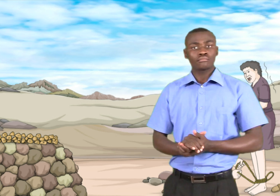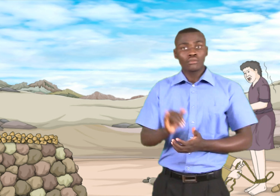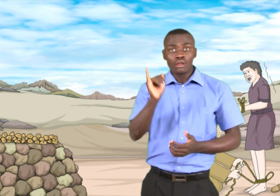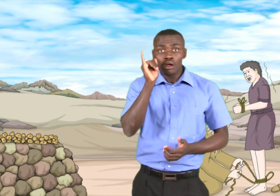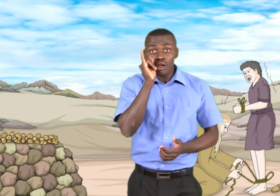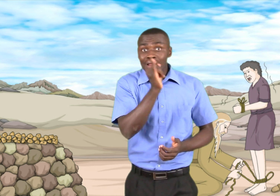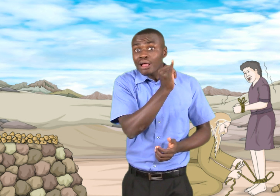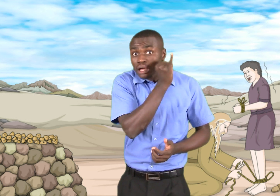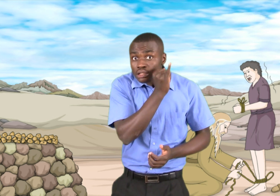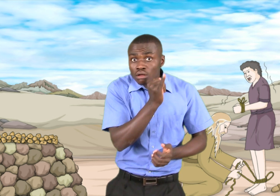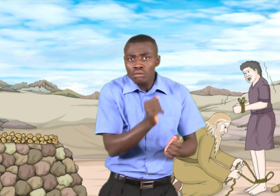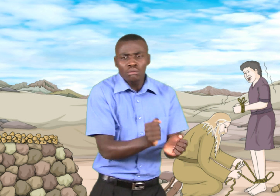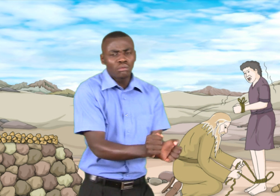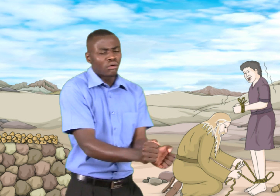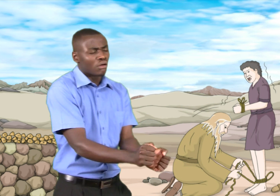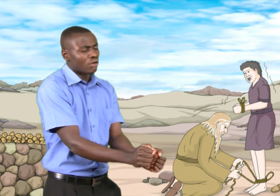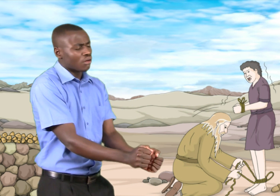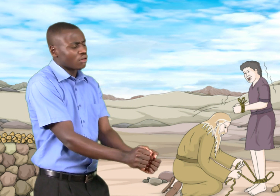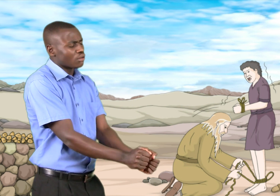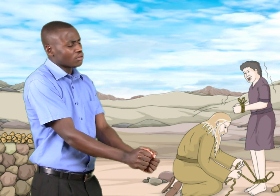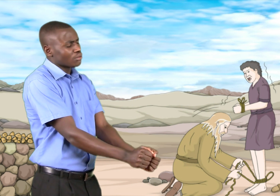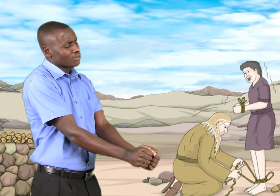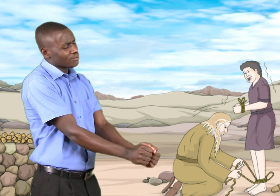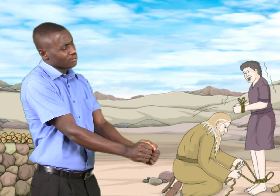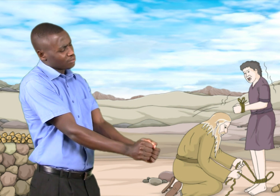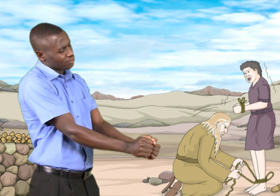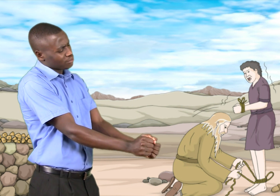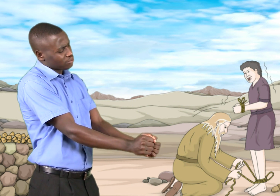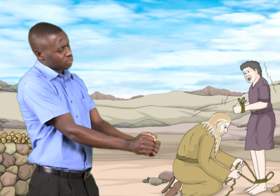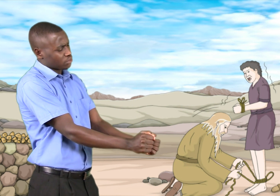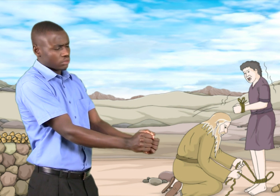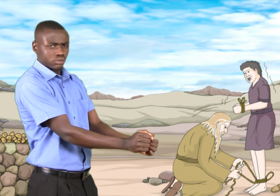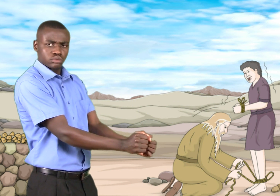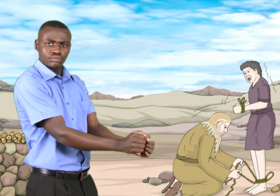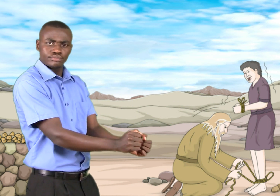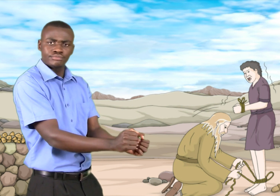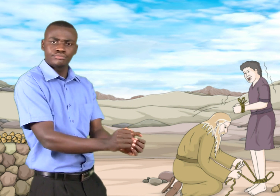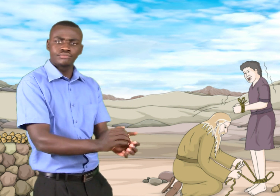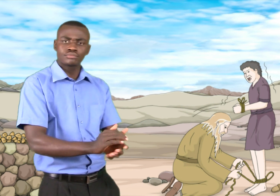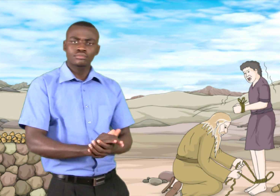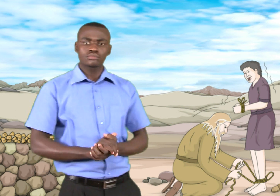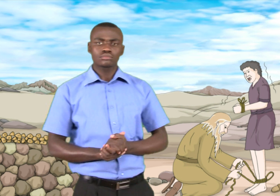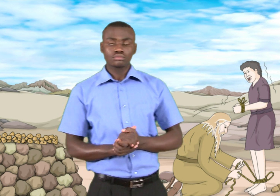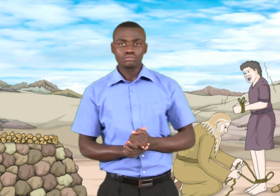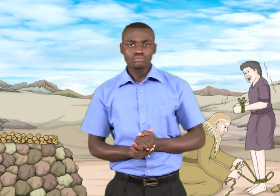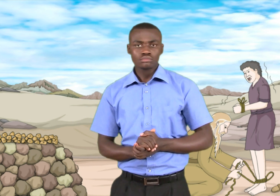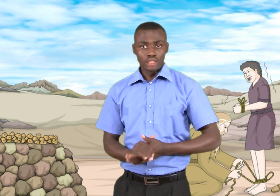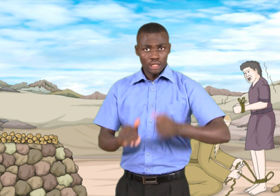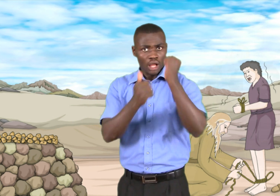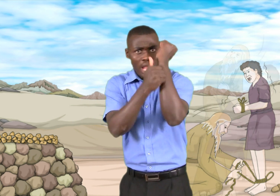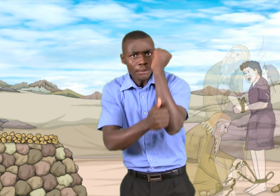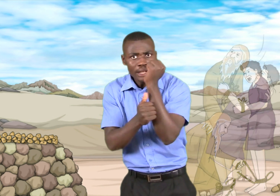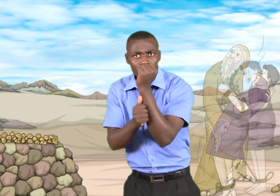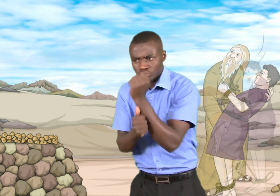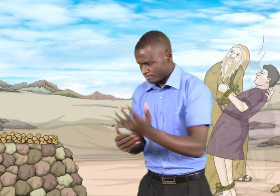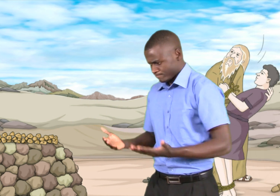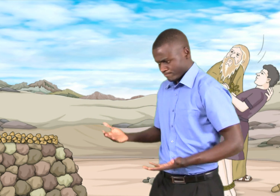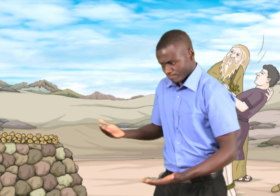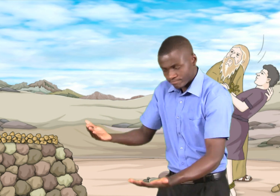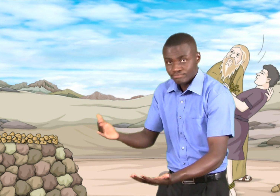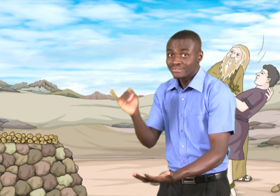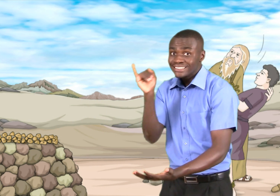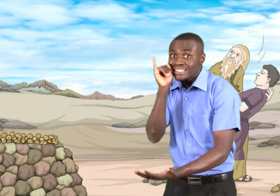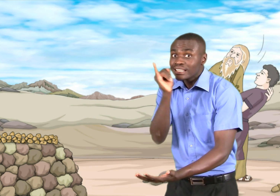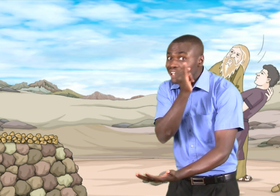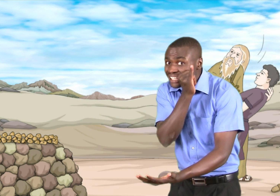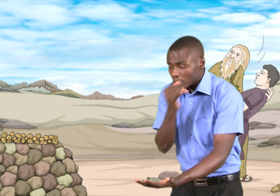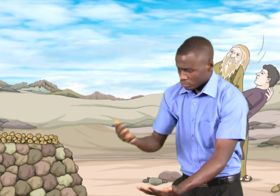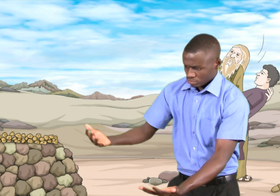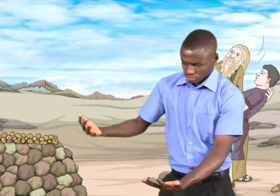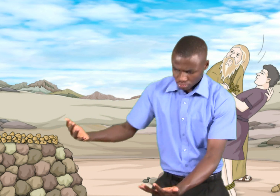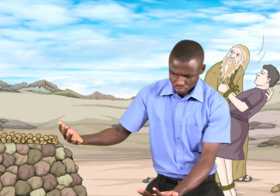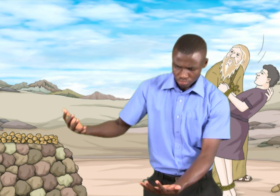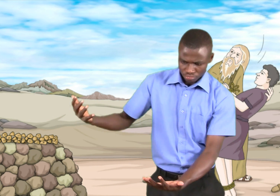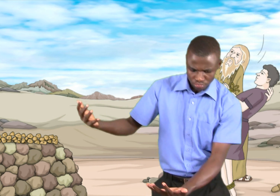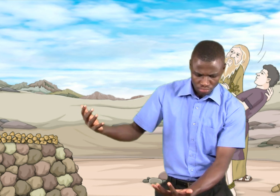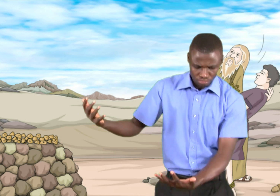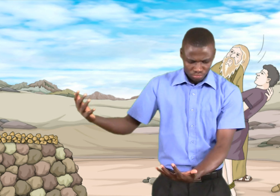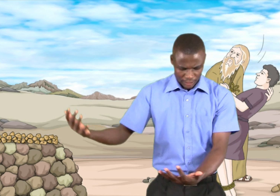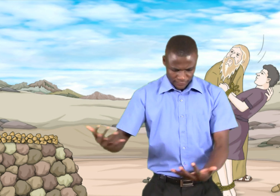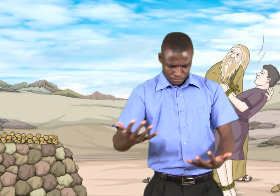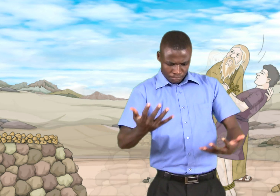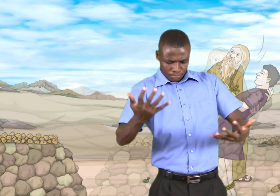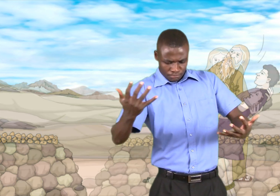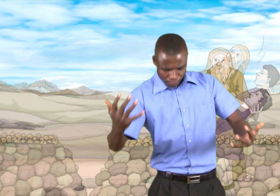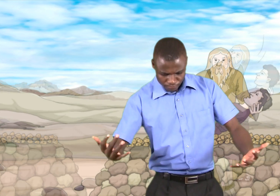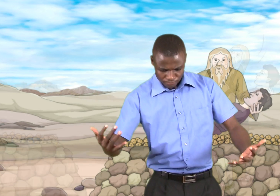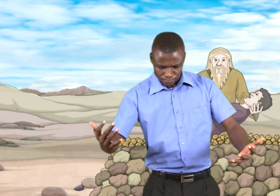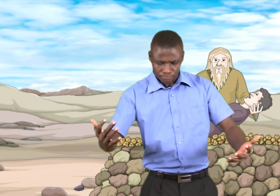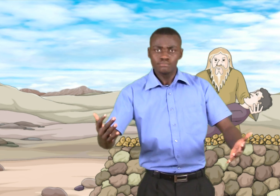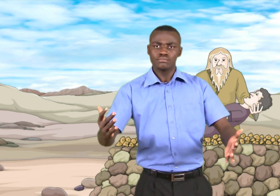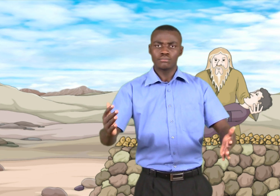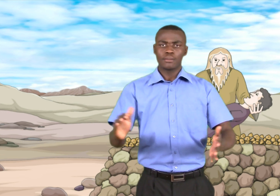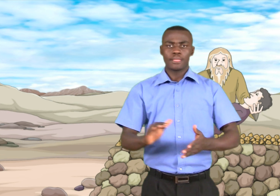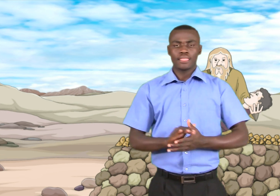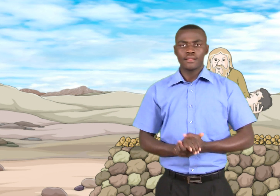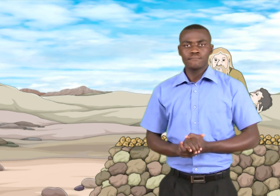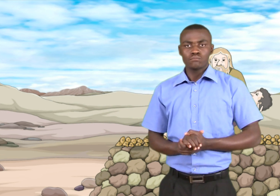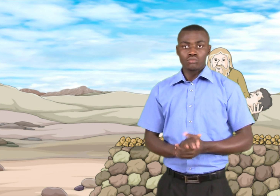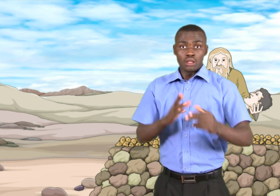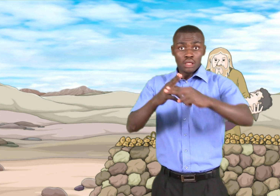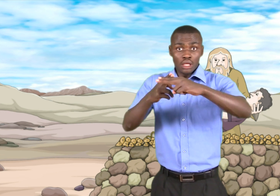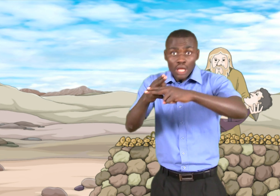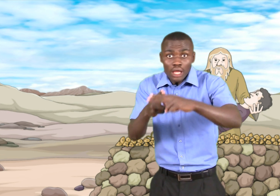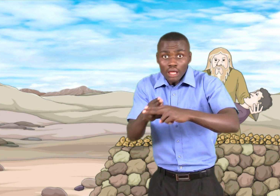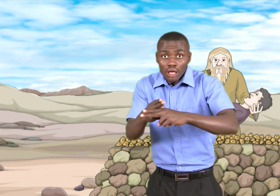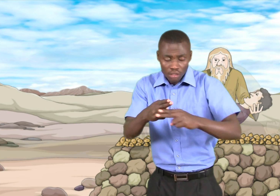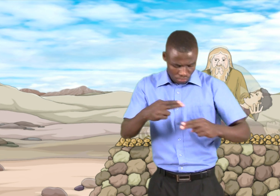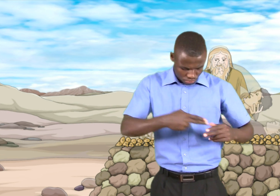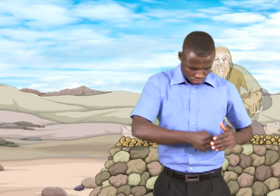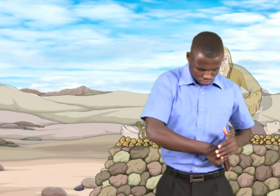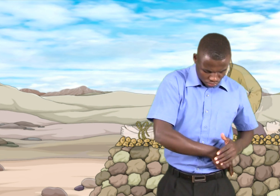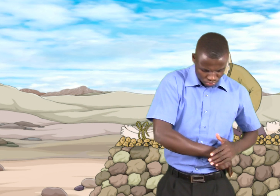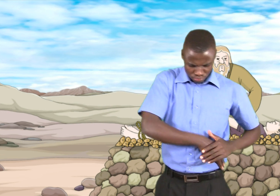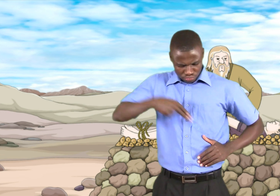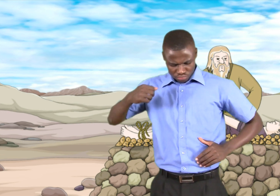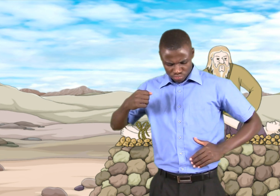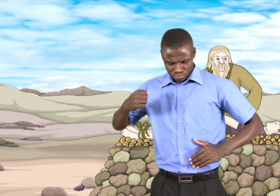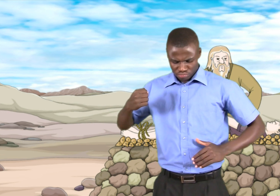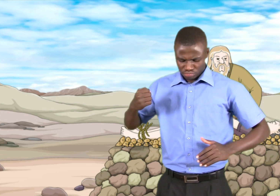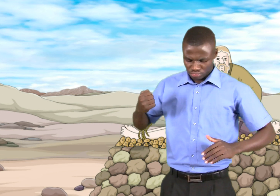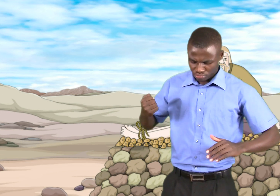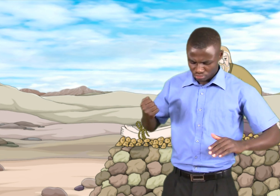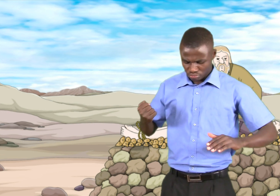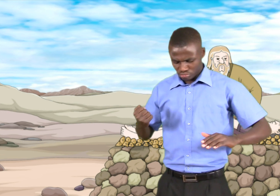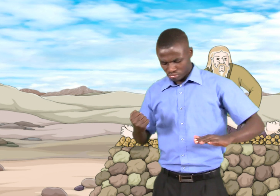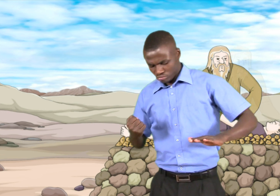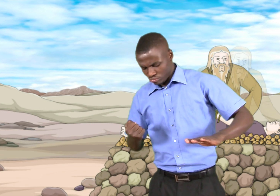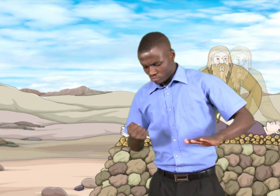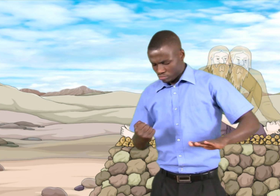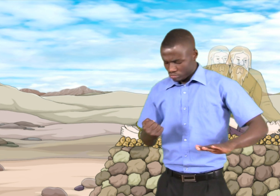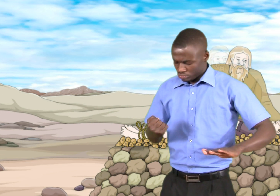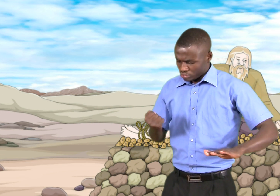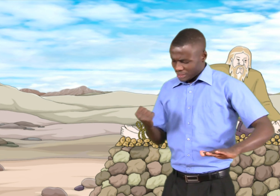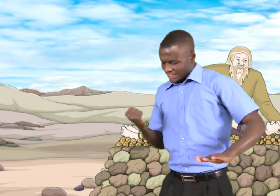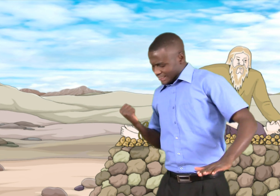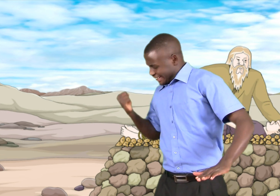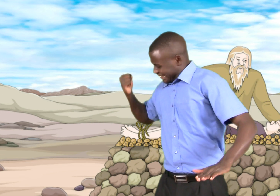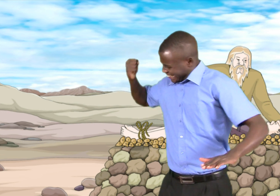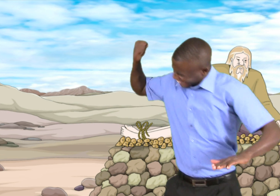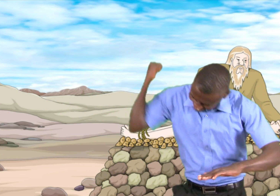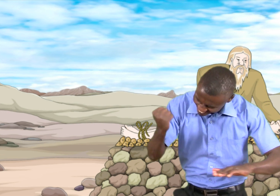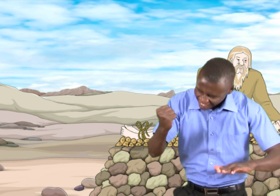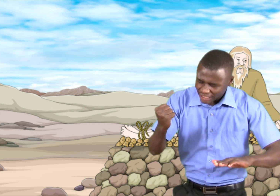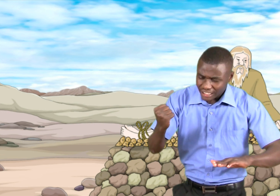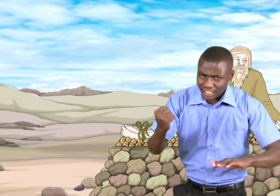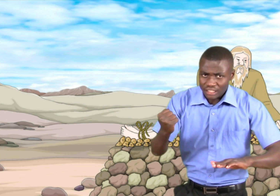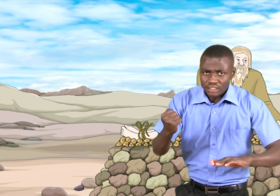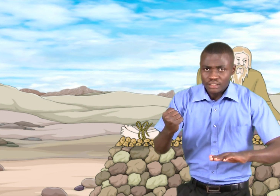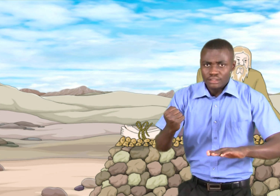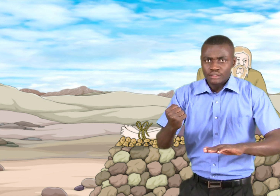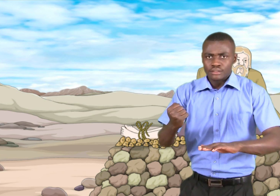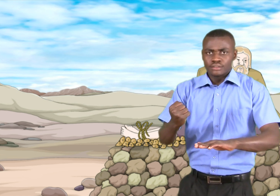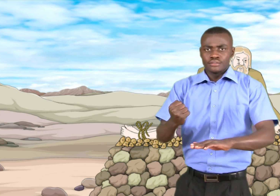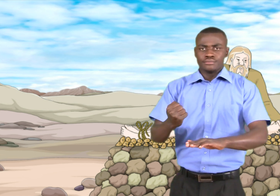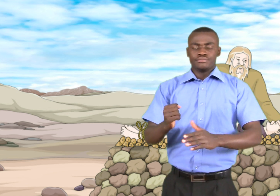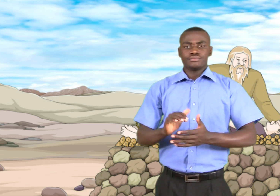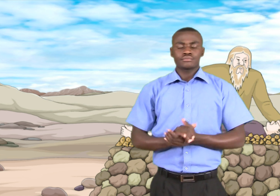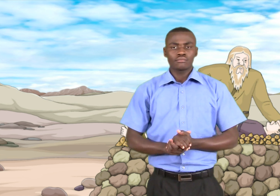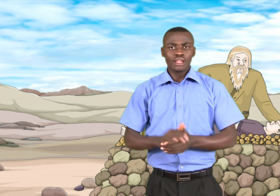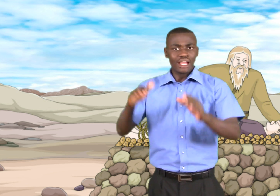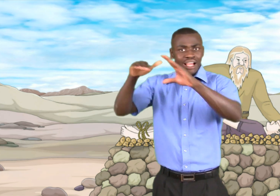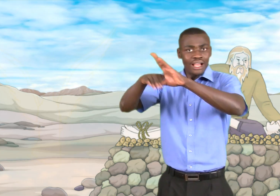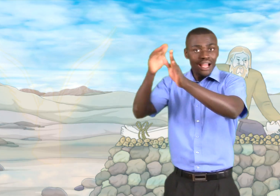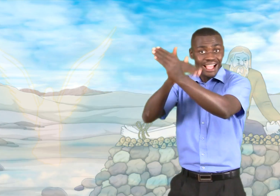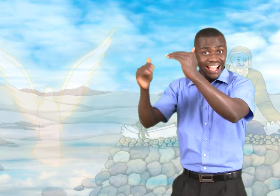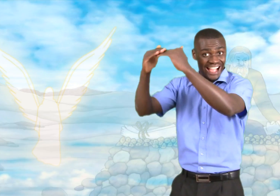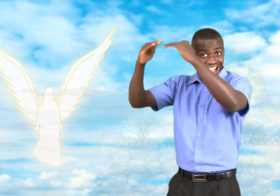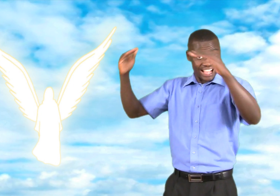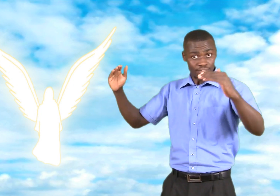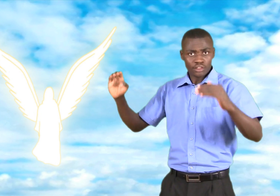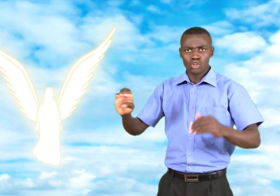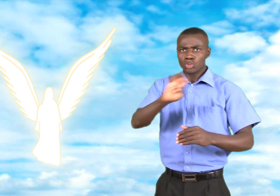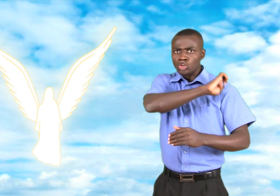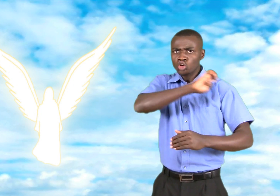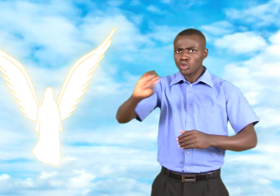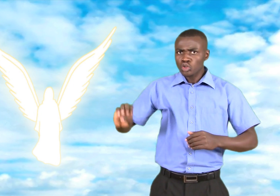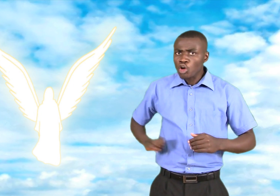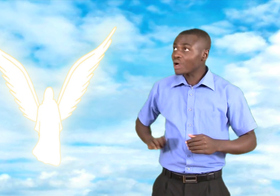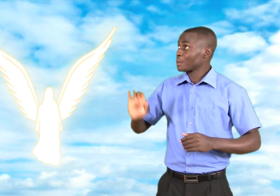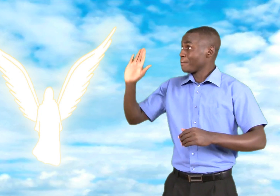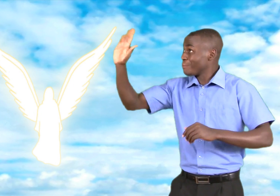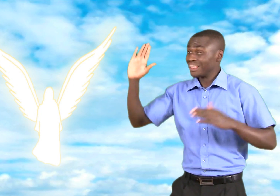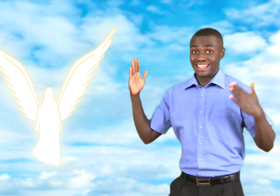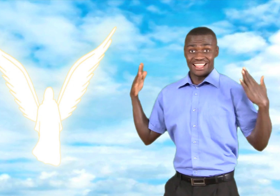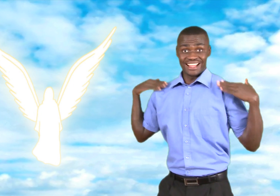Then Abraham reached out his hand and took the knife to slaughter his son.